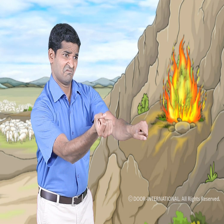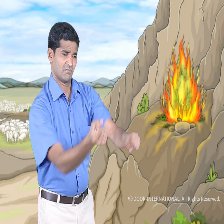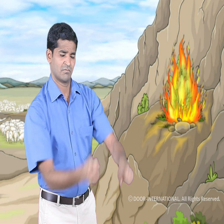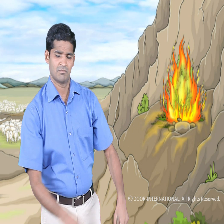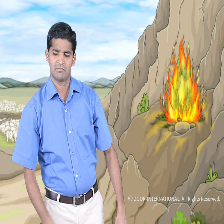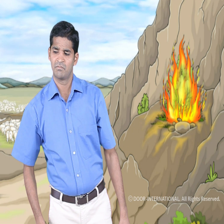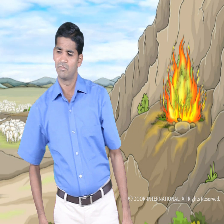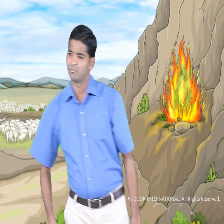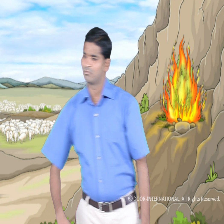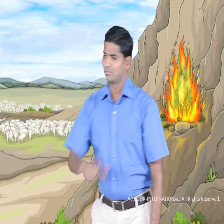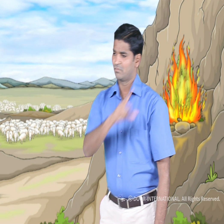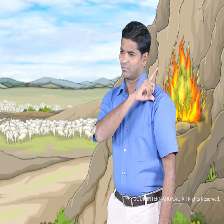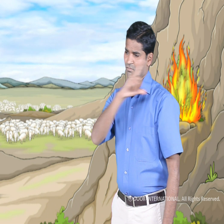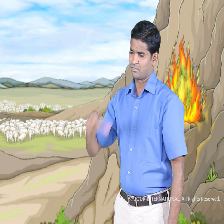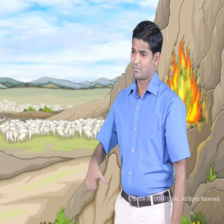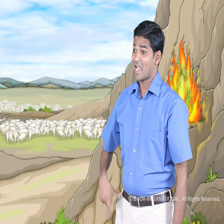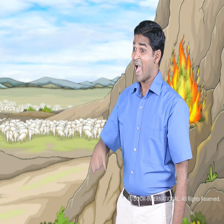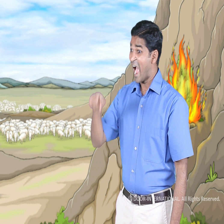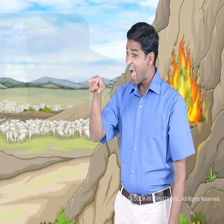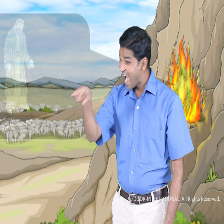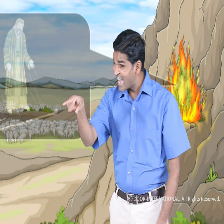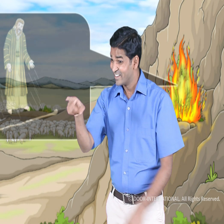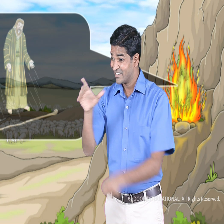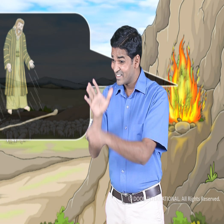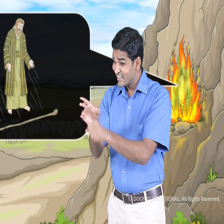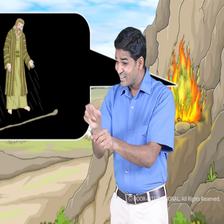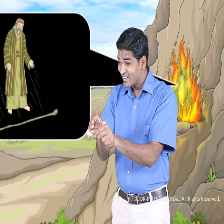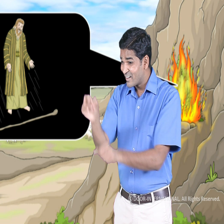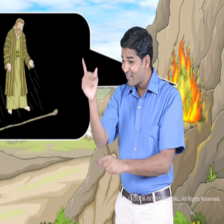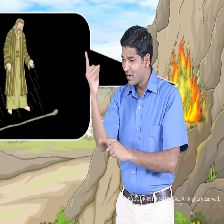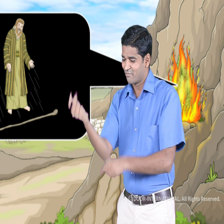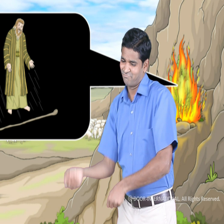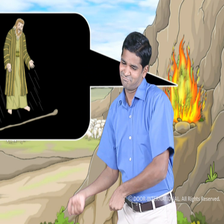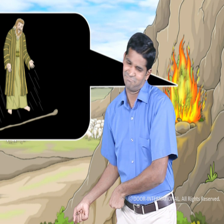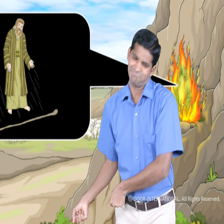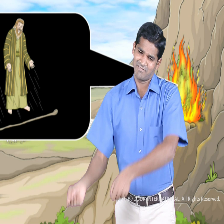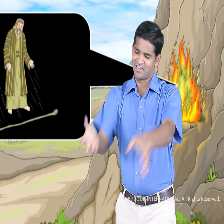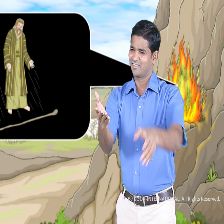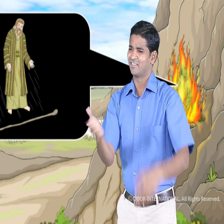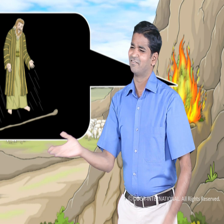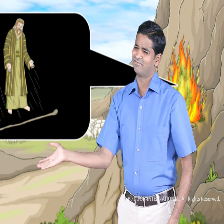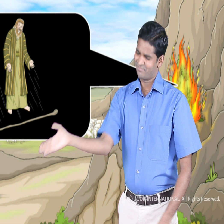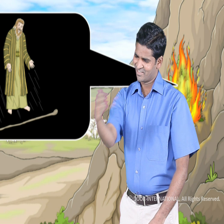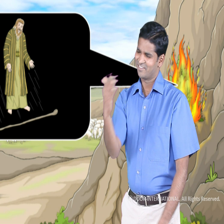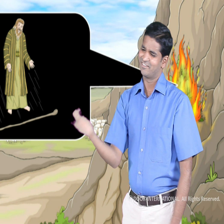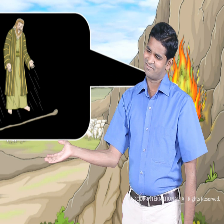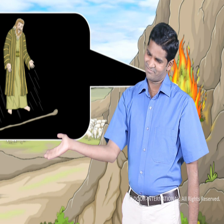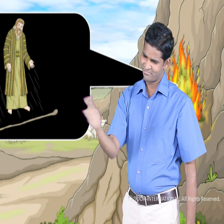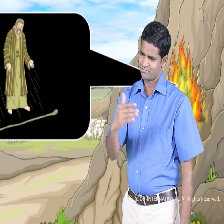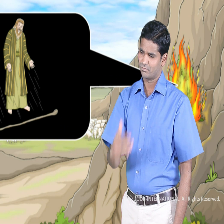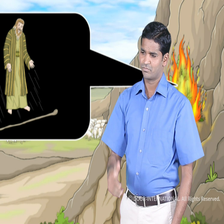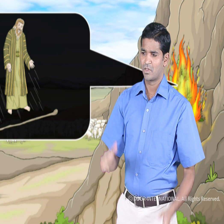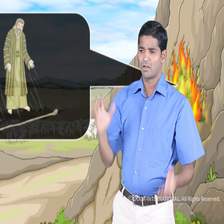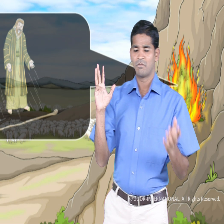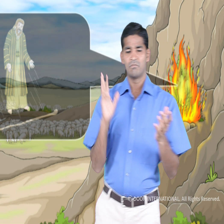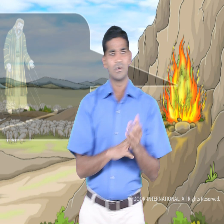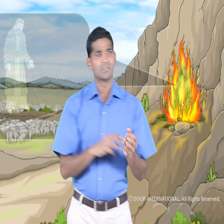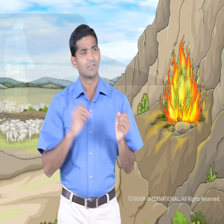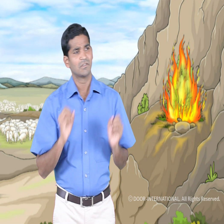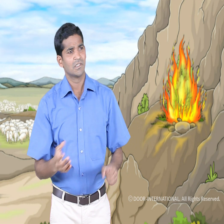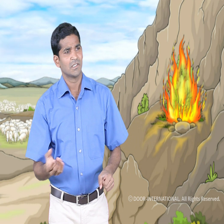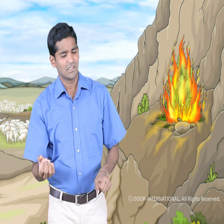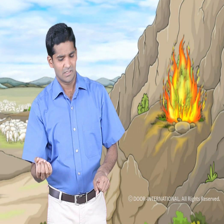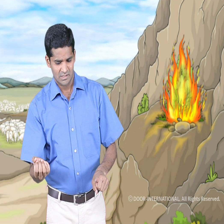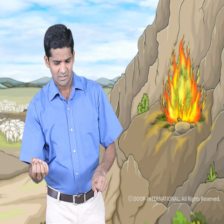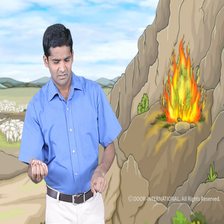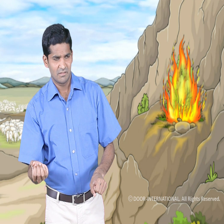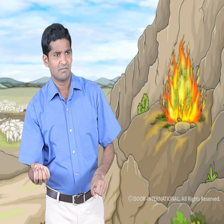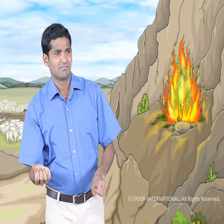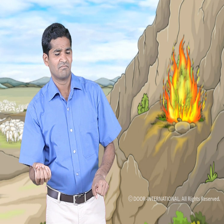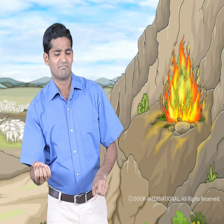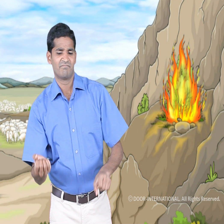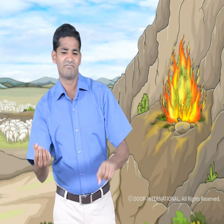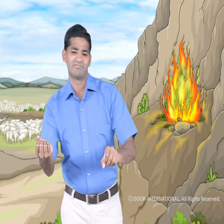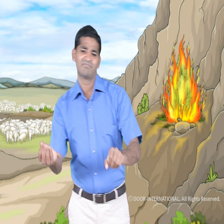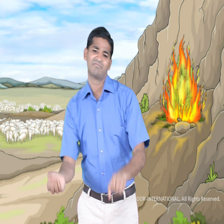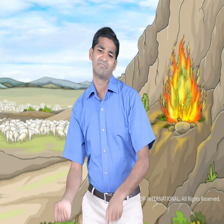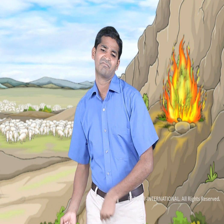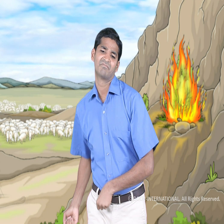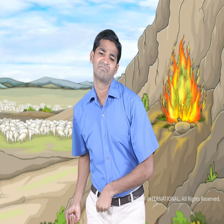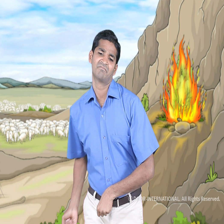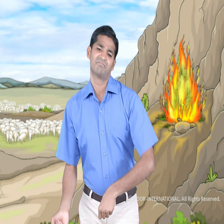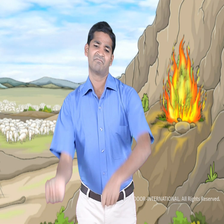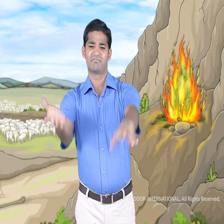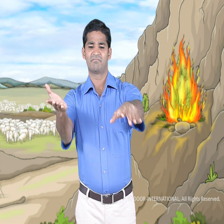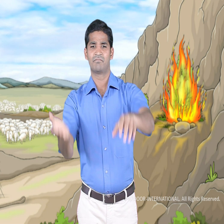“Throw it on the ground,” said the LORD.